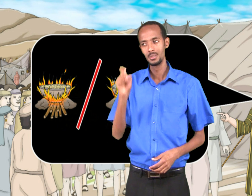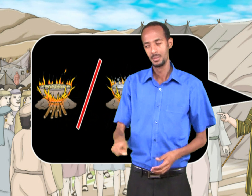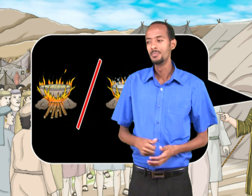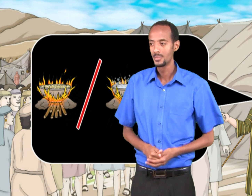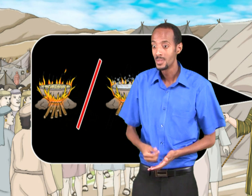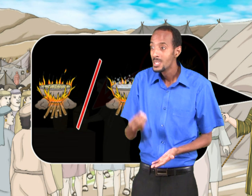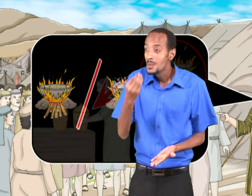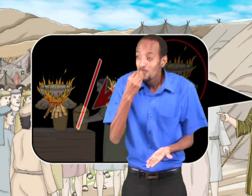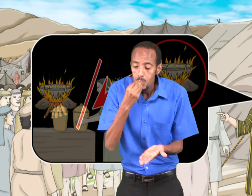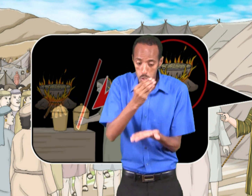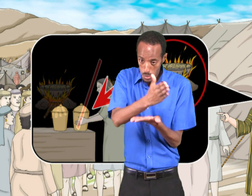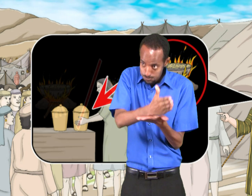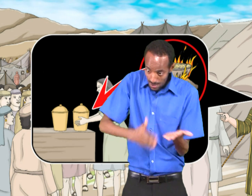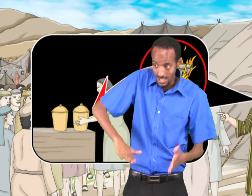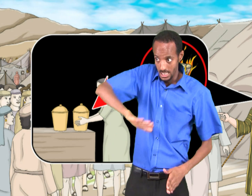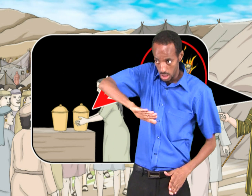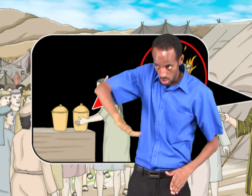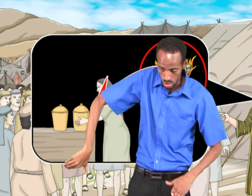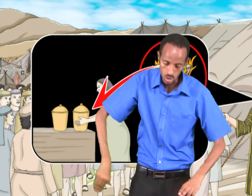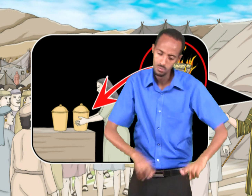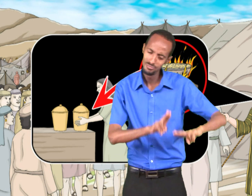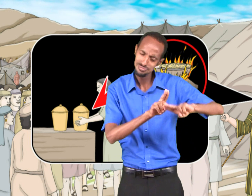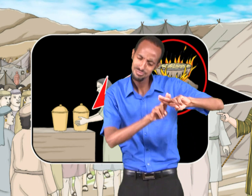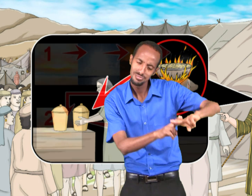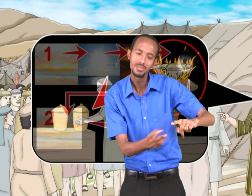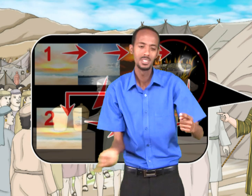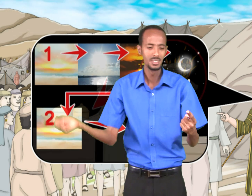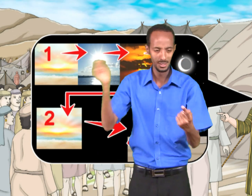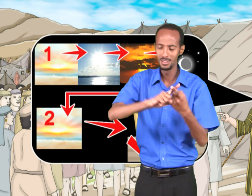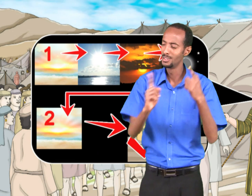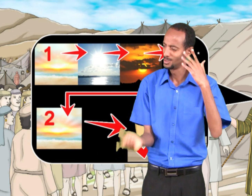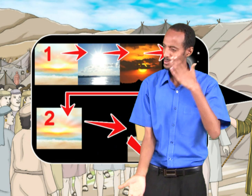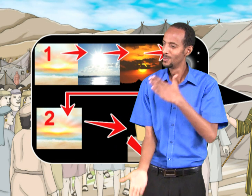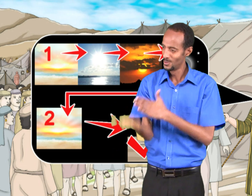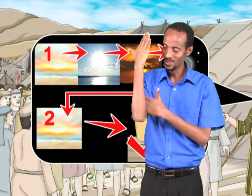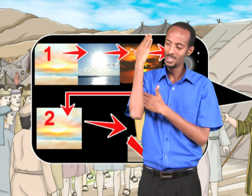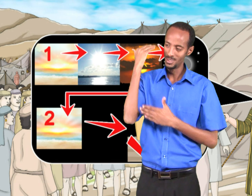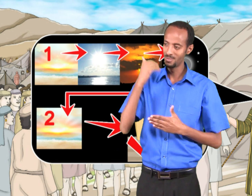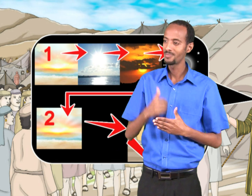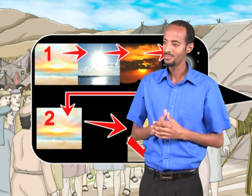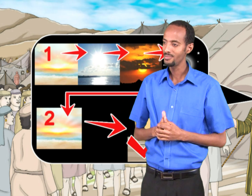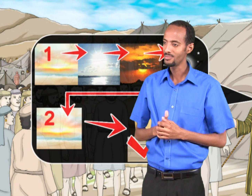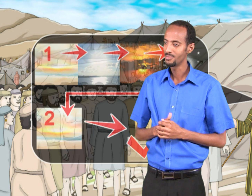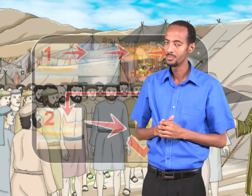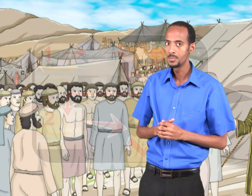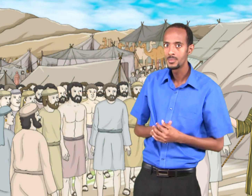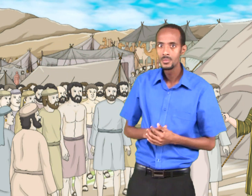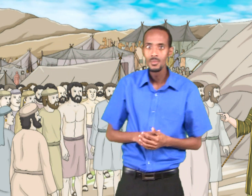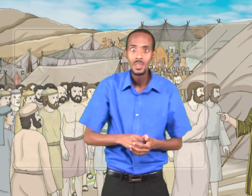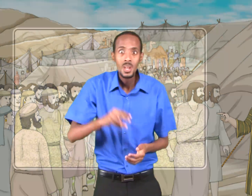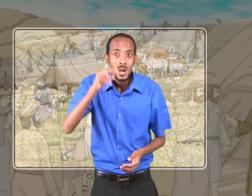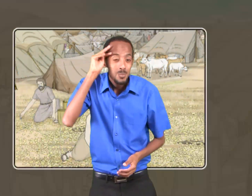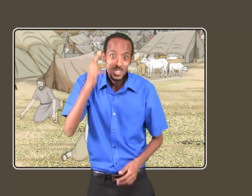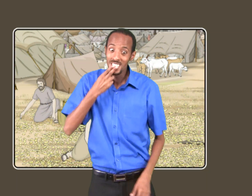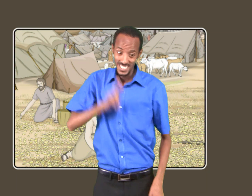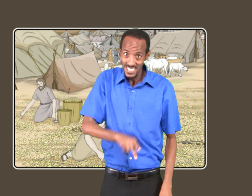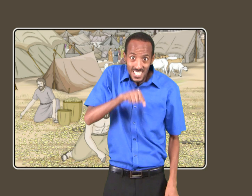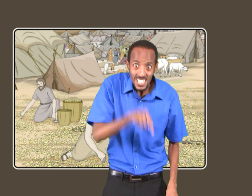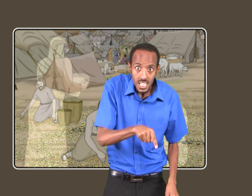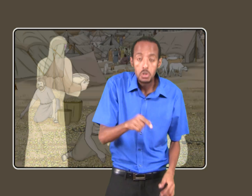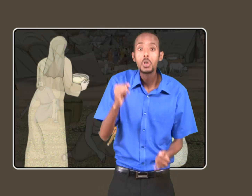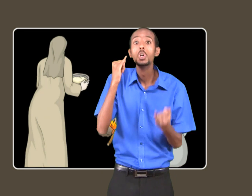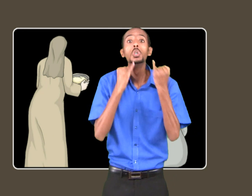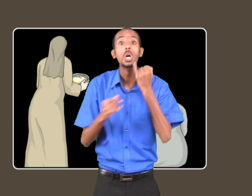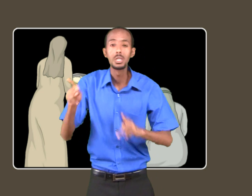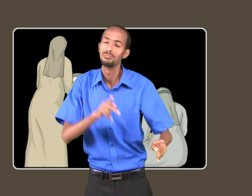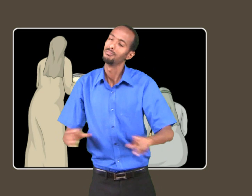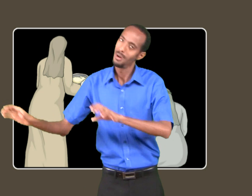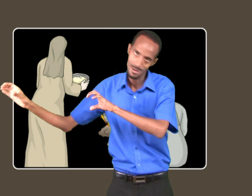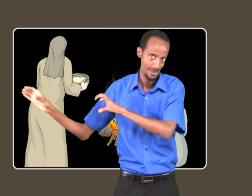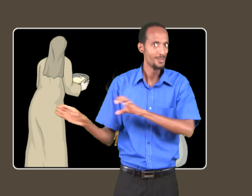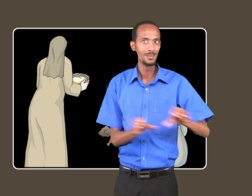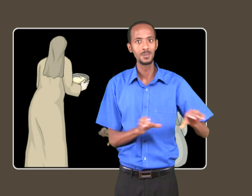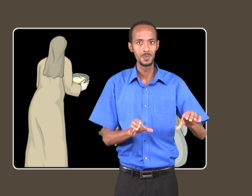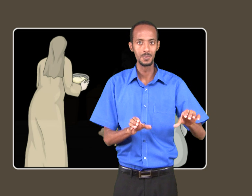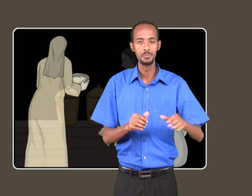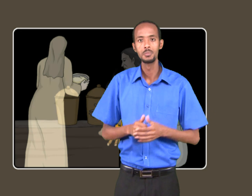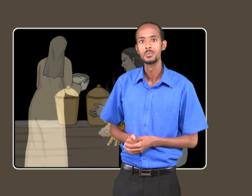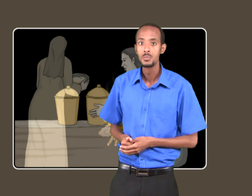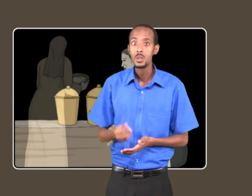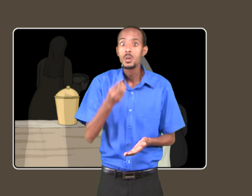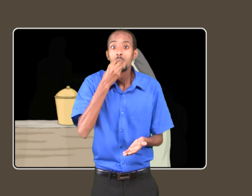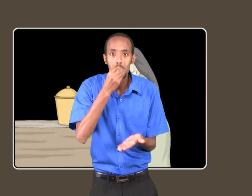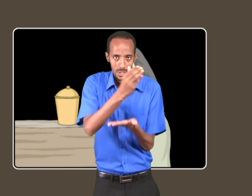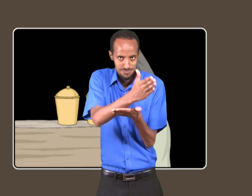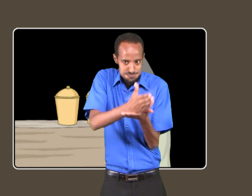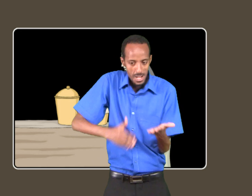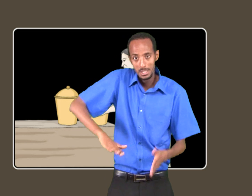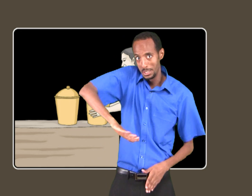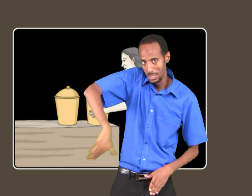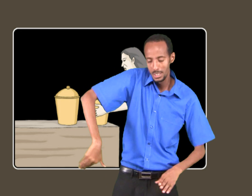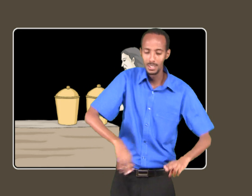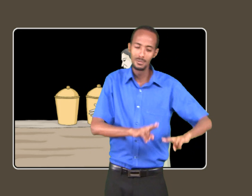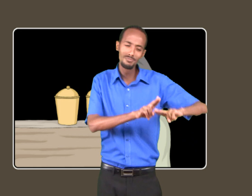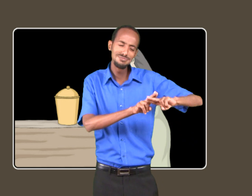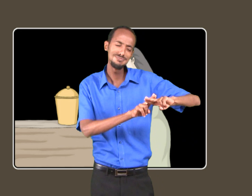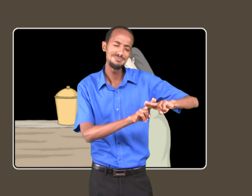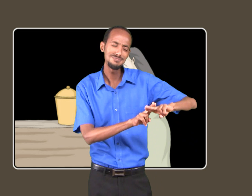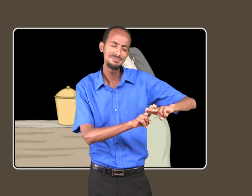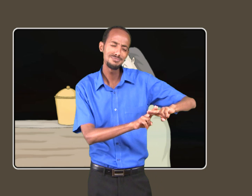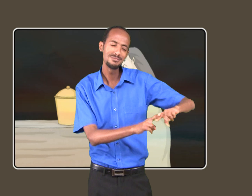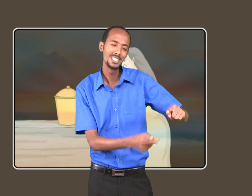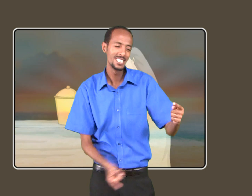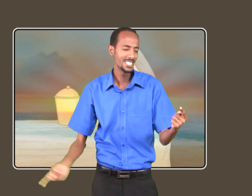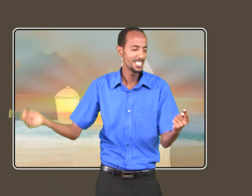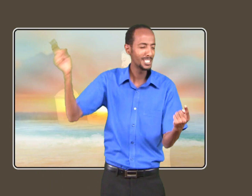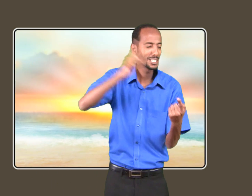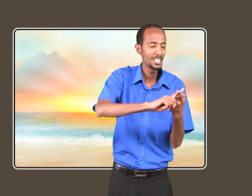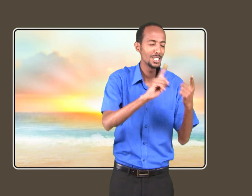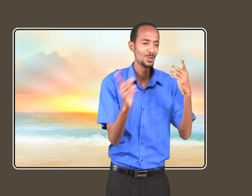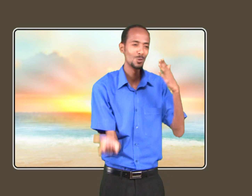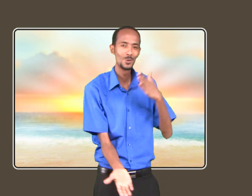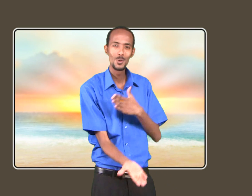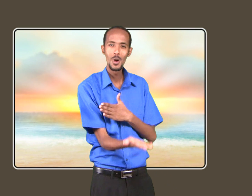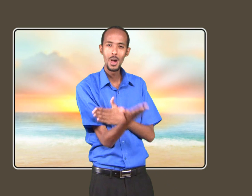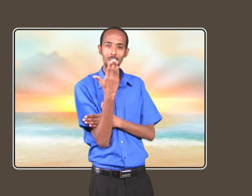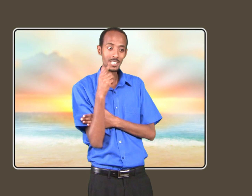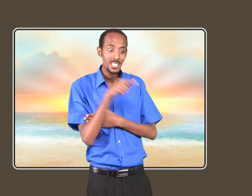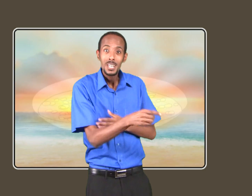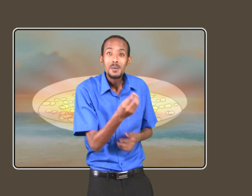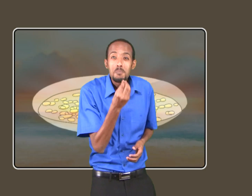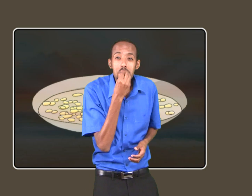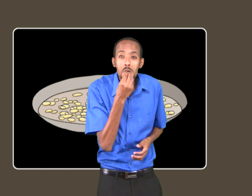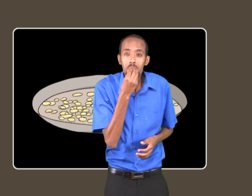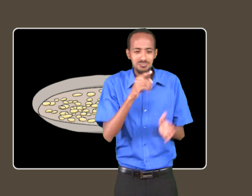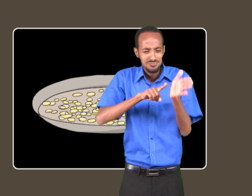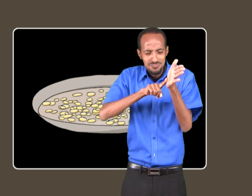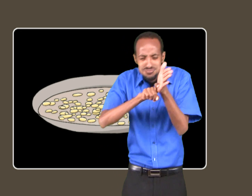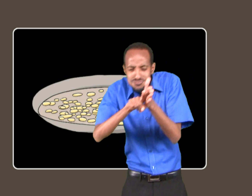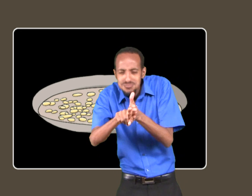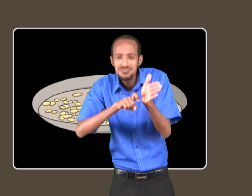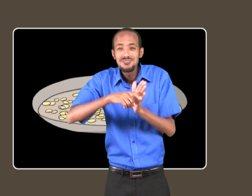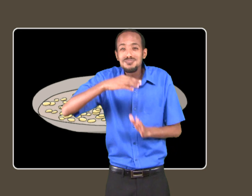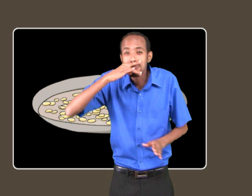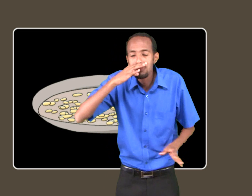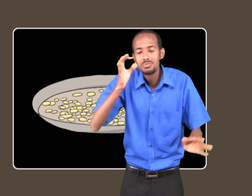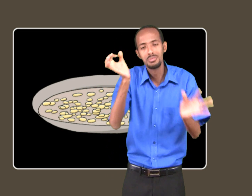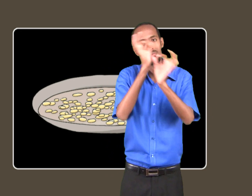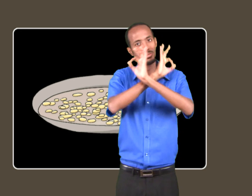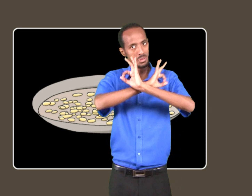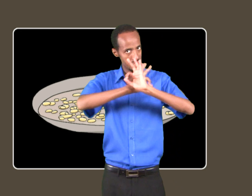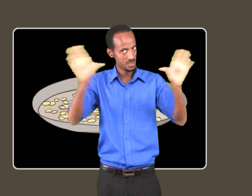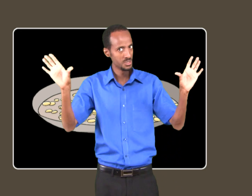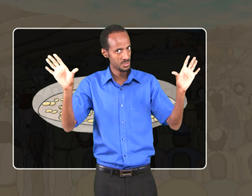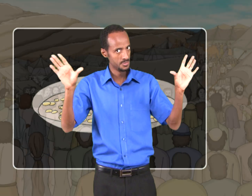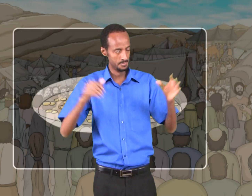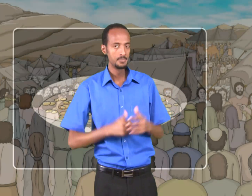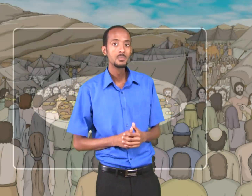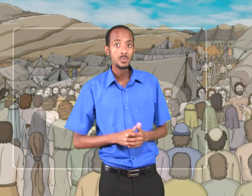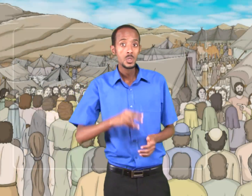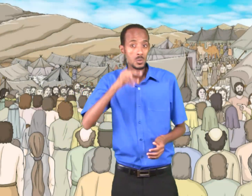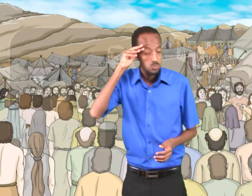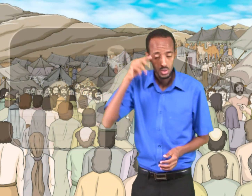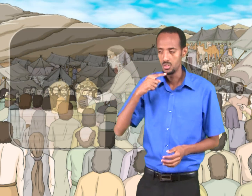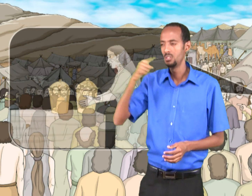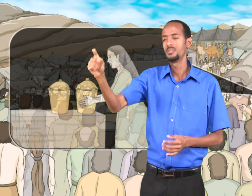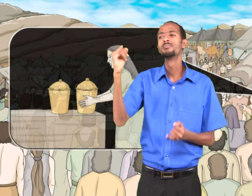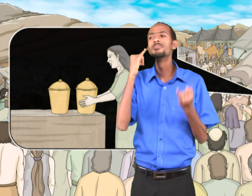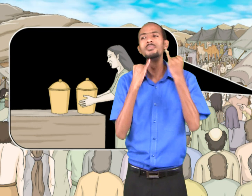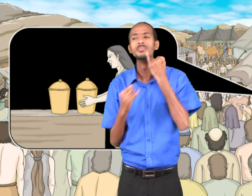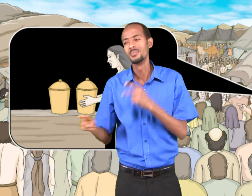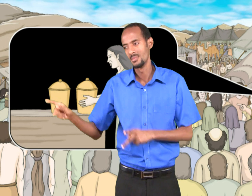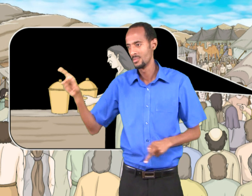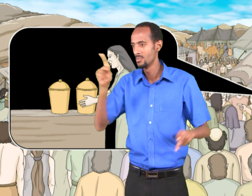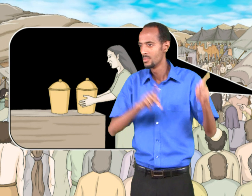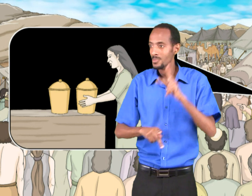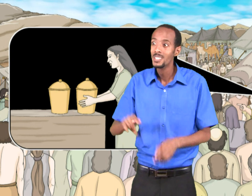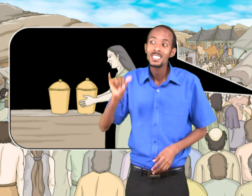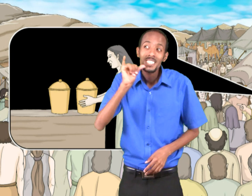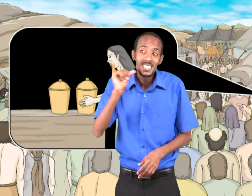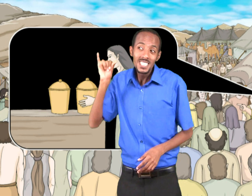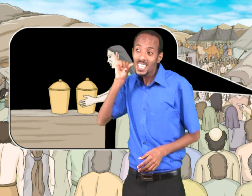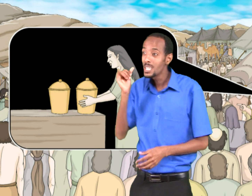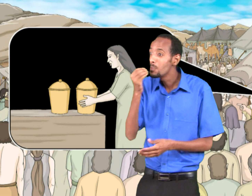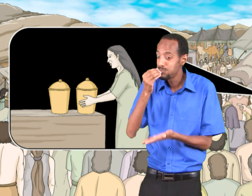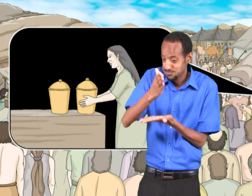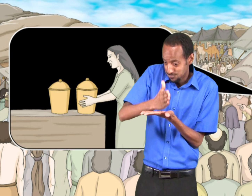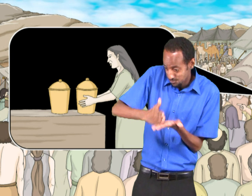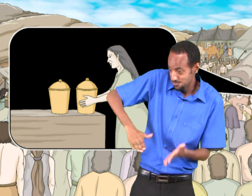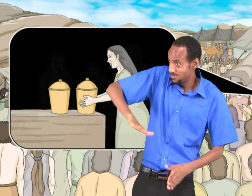Then set aside whatever remains and keep it until morning.’” So they set it aside until morning as Moses had commanded, and it did not smell or contain any maggots.